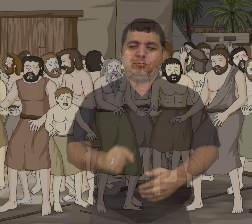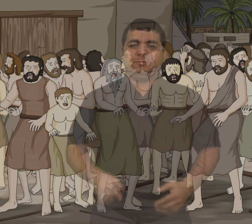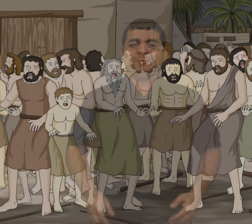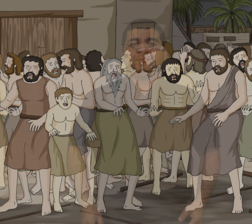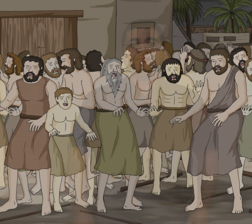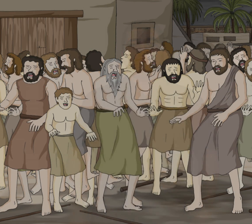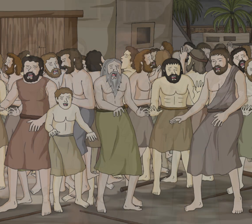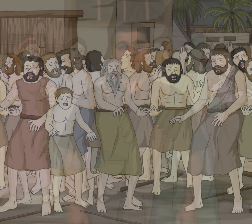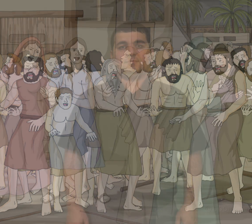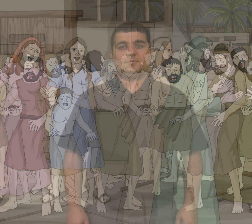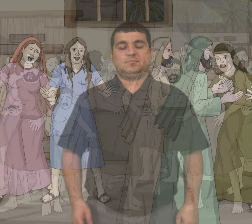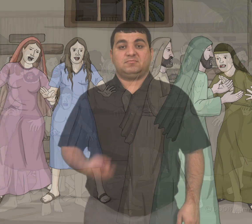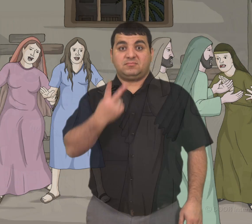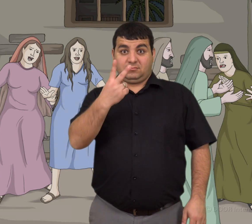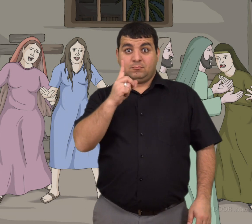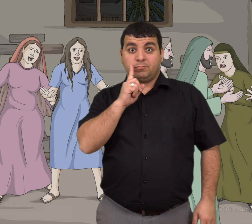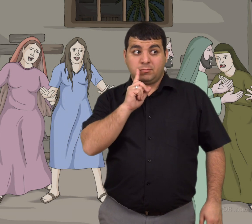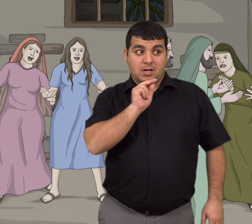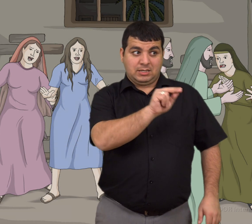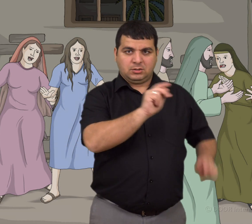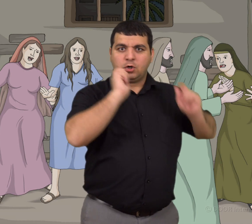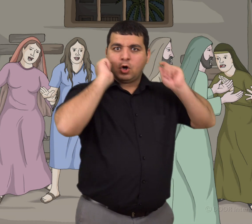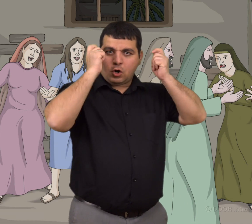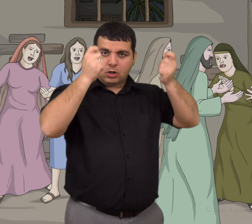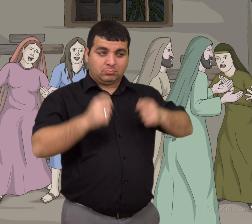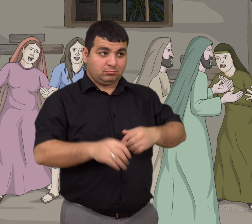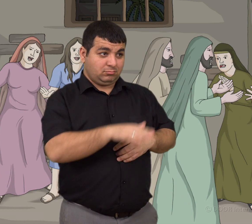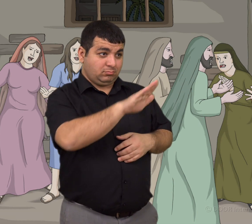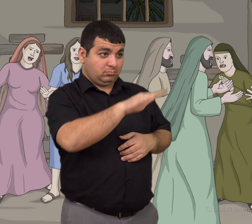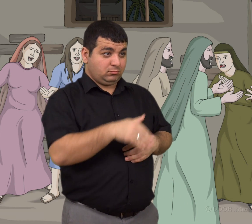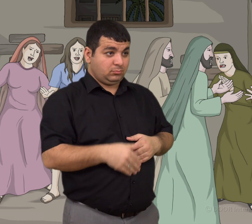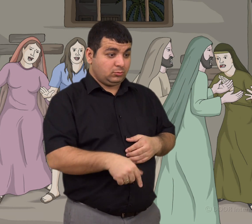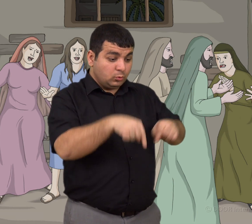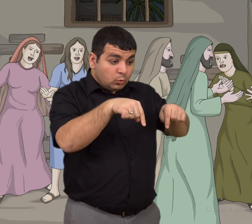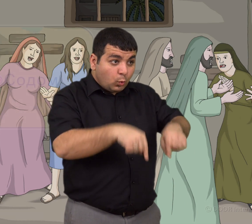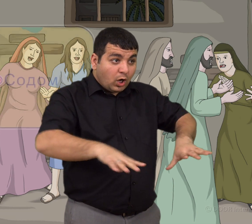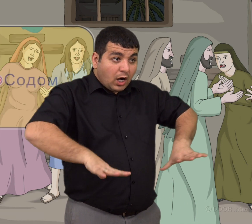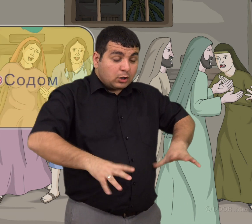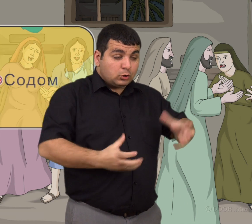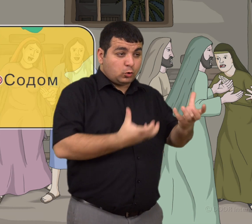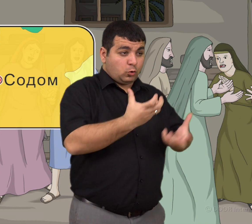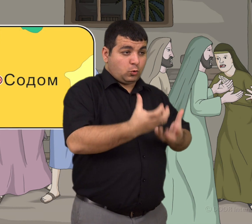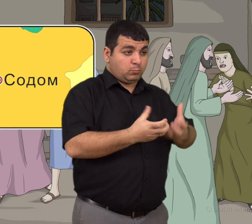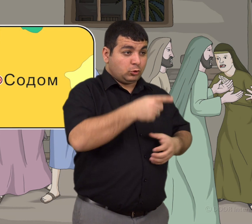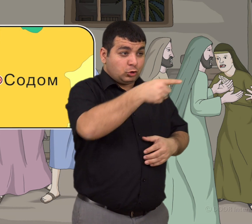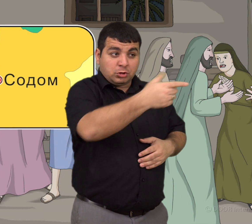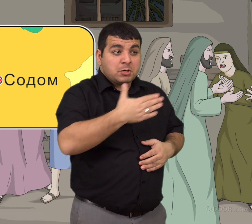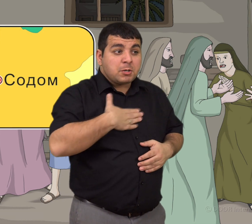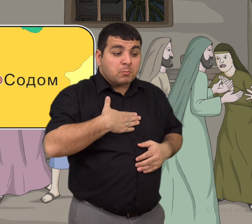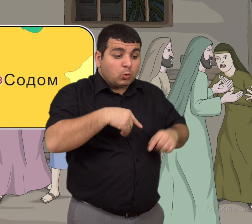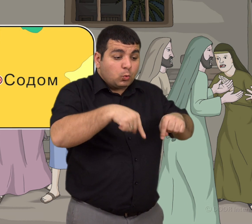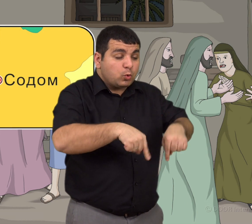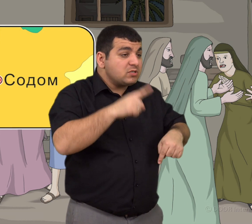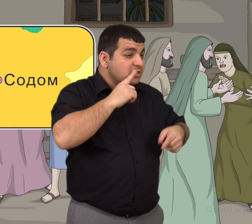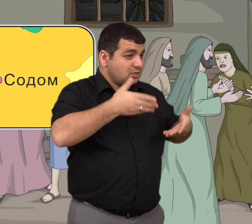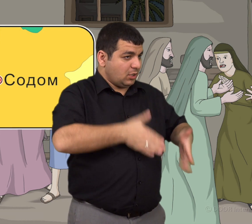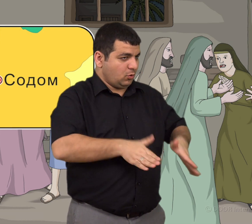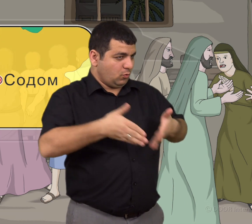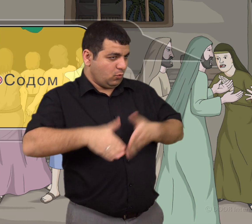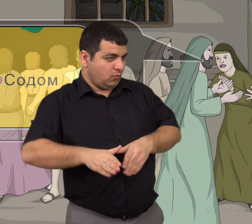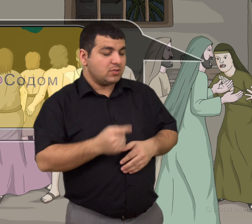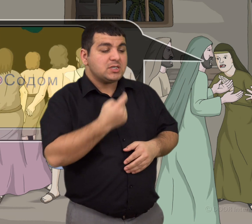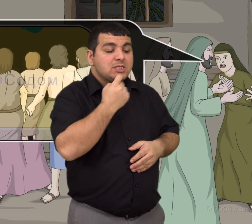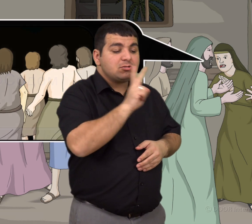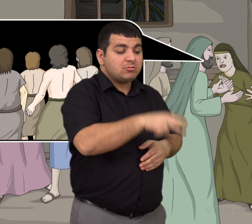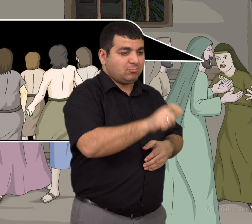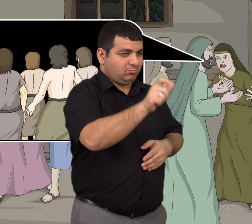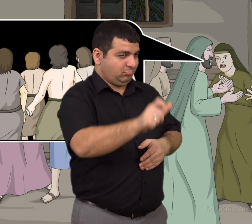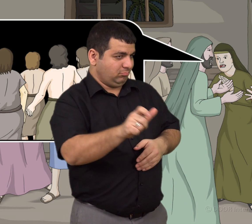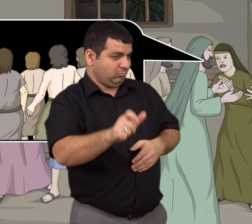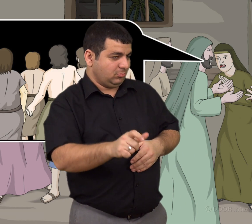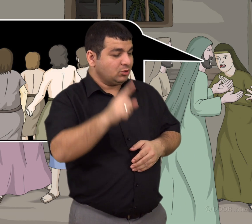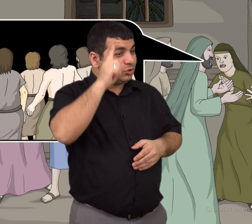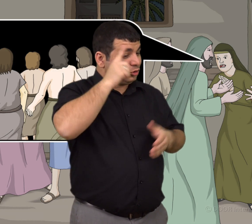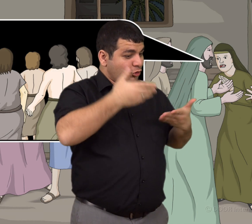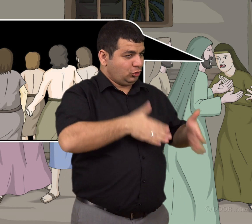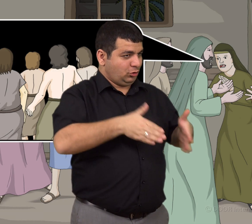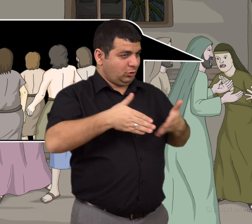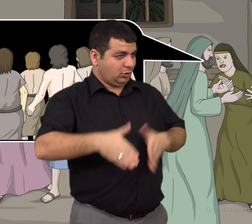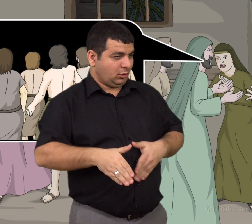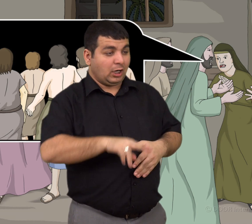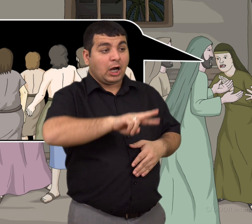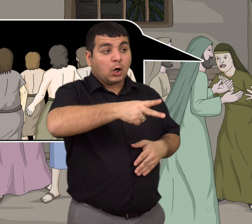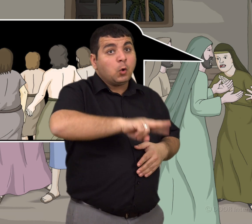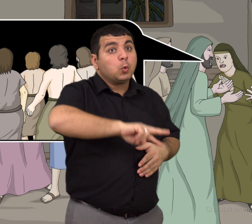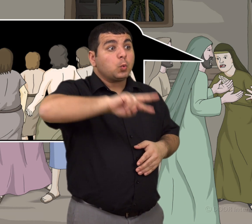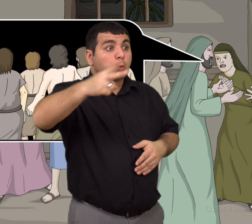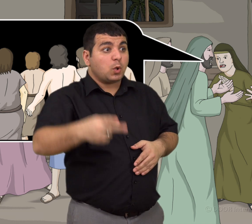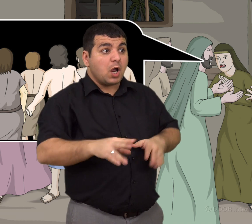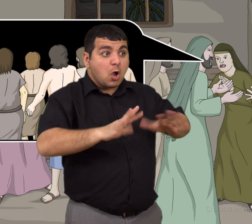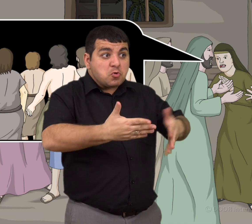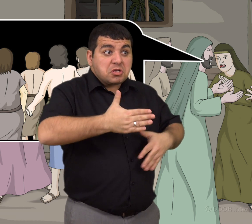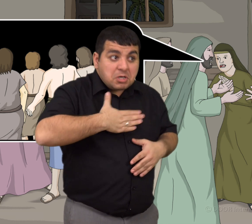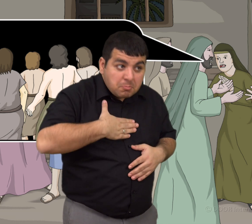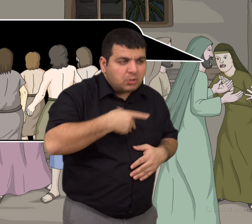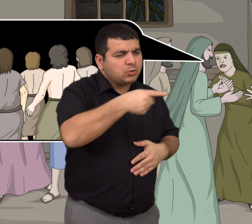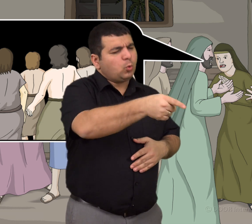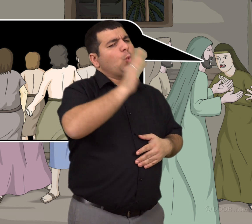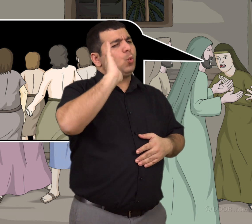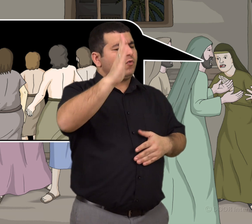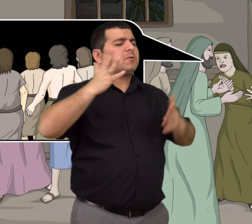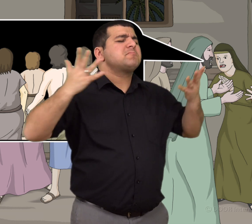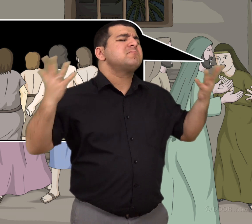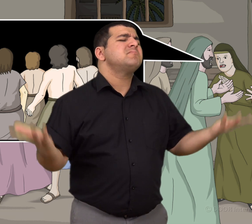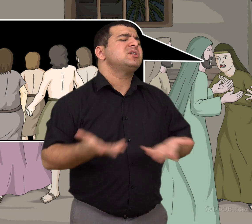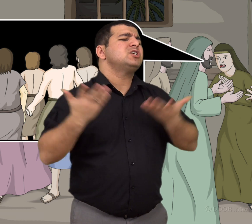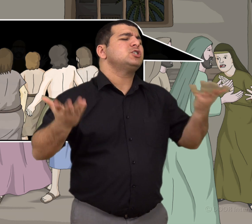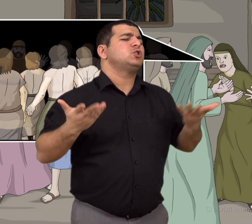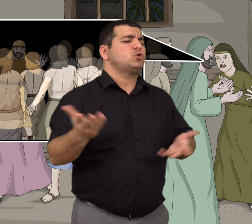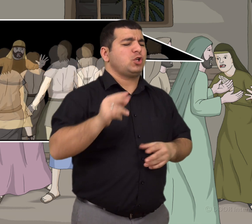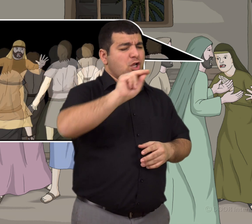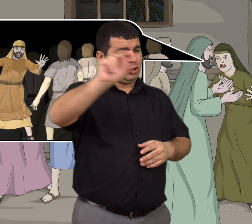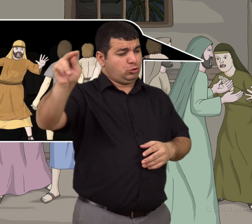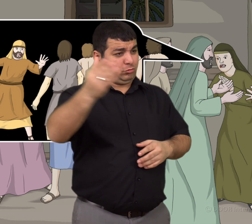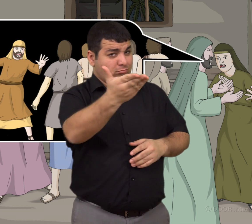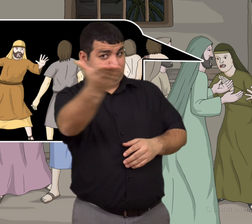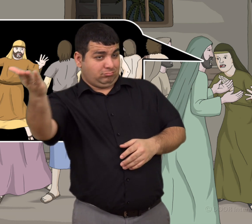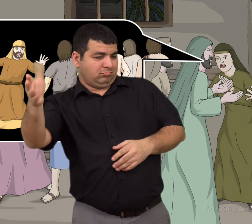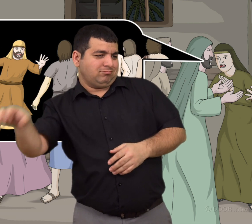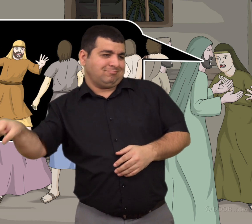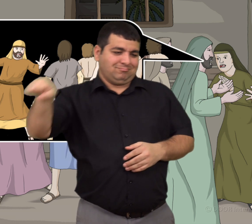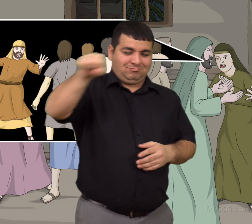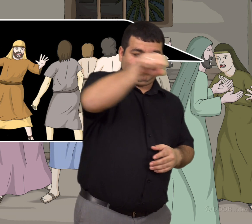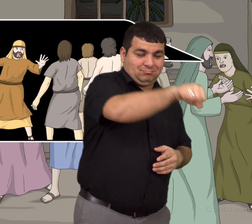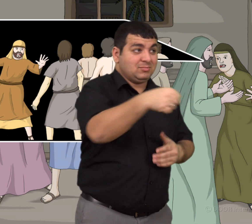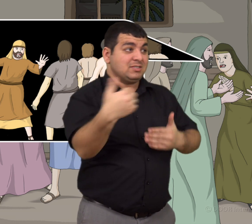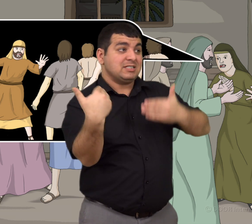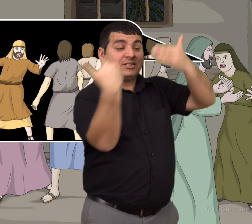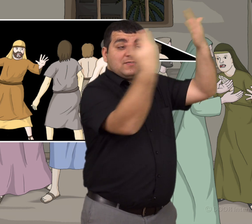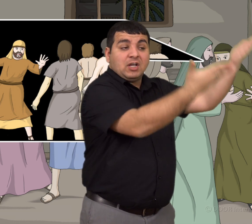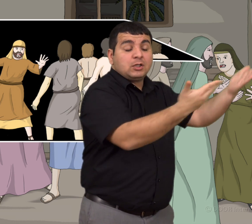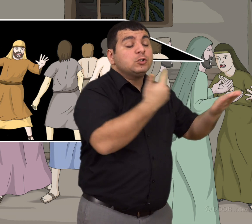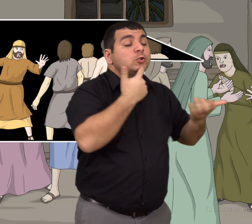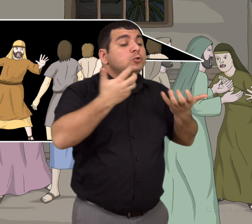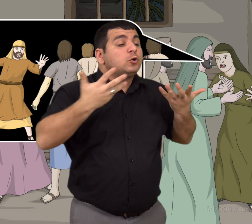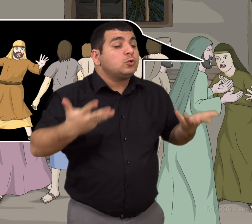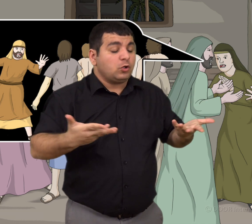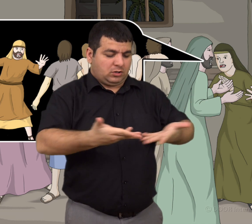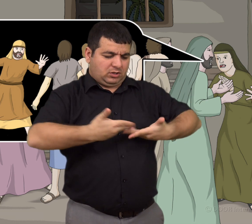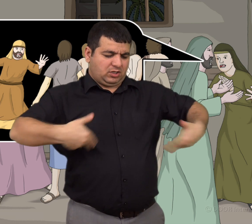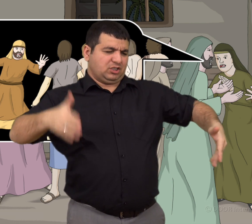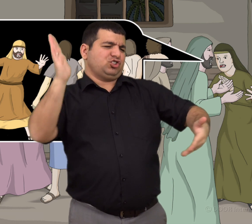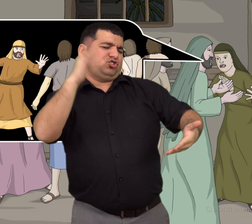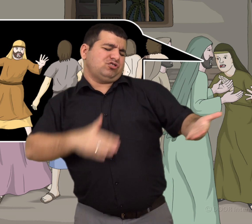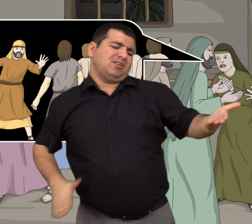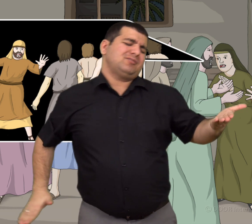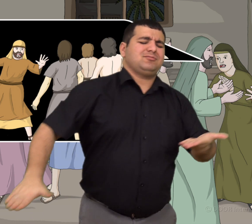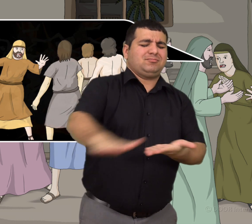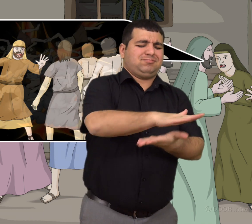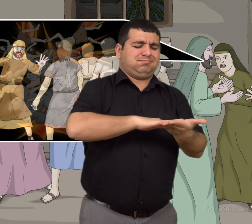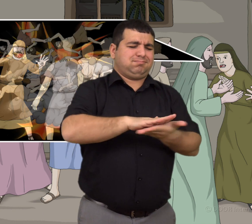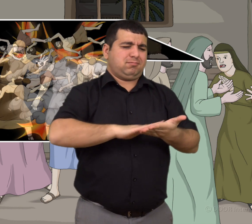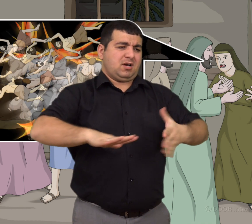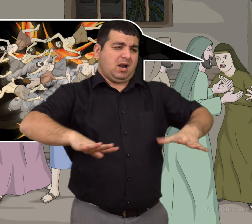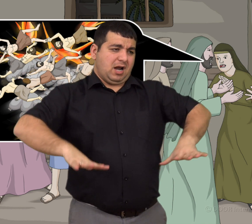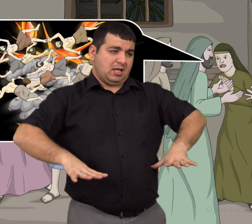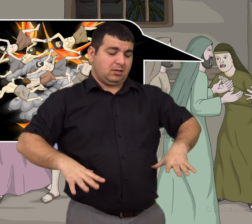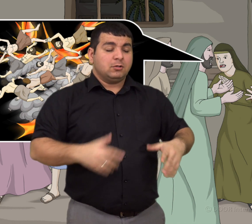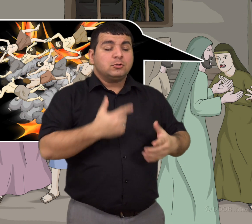Then the two men said to Lot, “Do you have anyone else here—a son-in-law, your sons or daughters, or anyone else in the city who belongs to you?